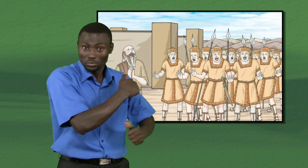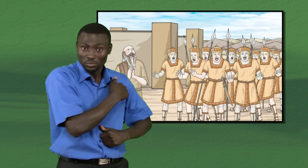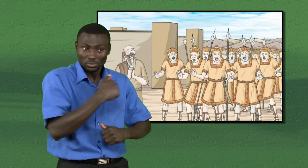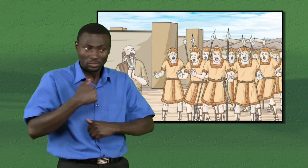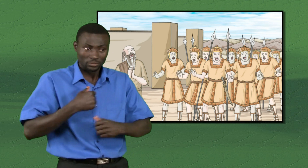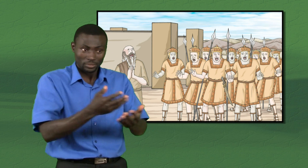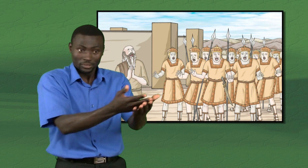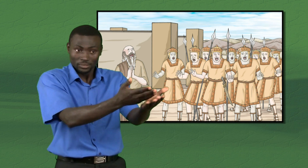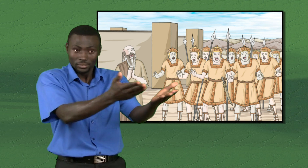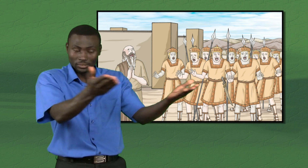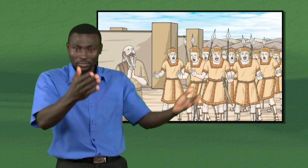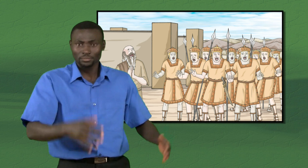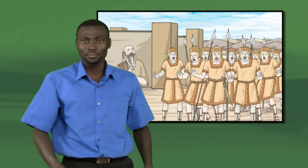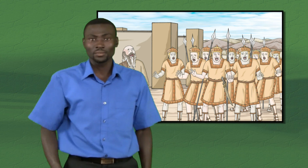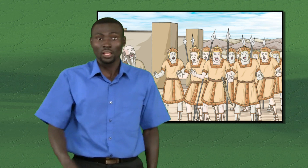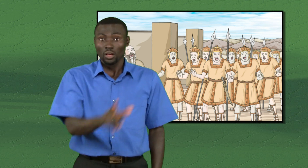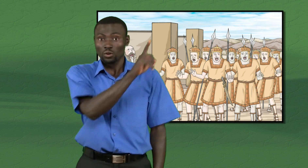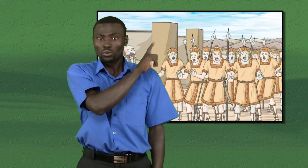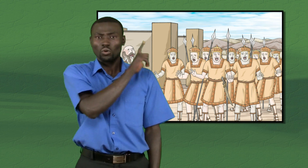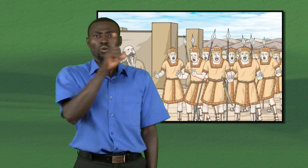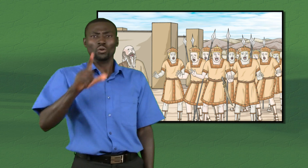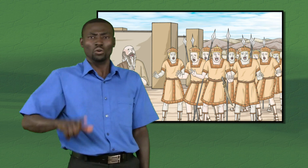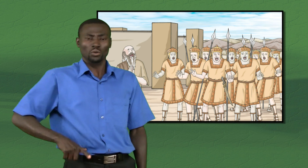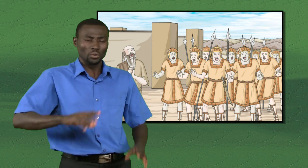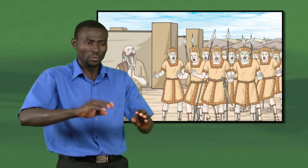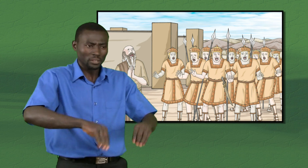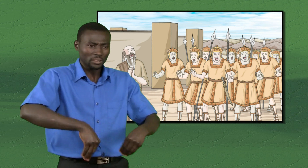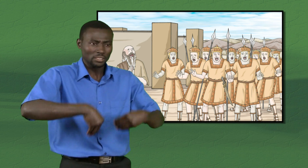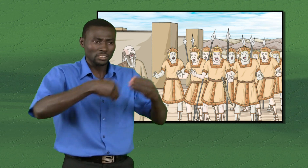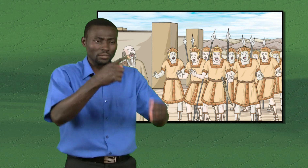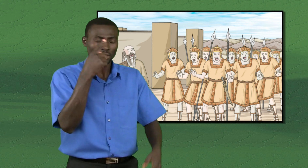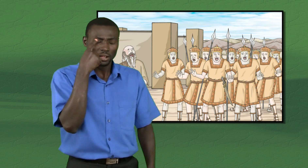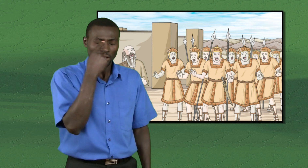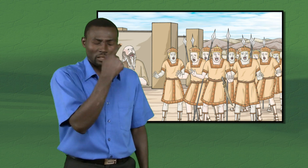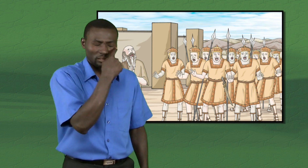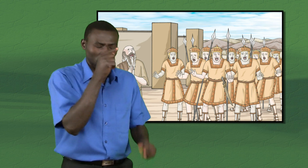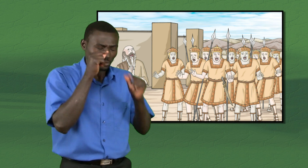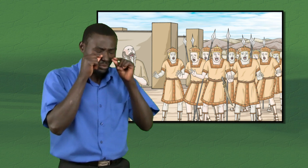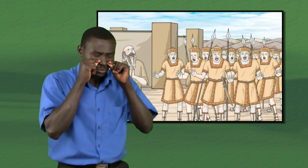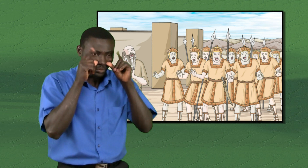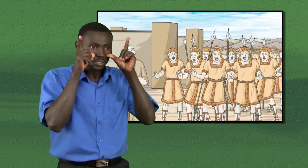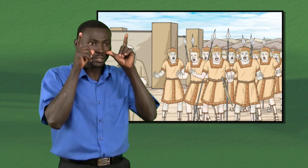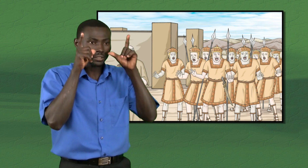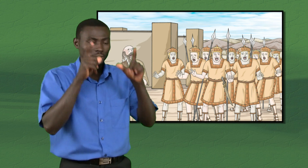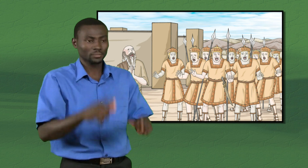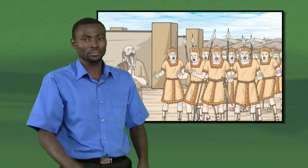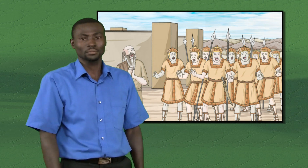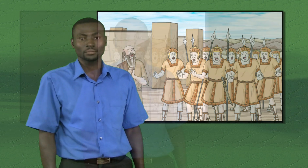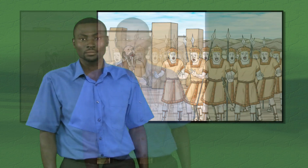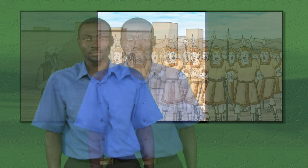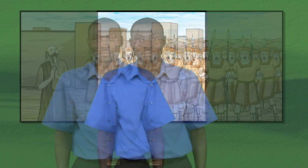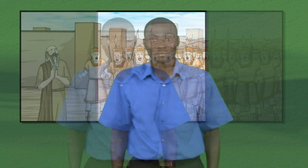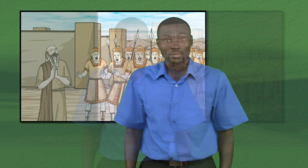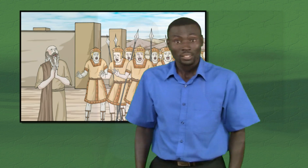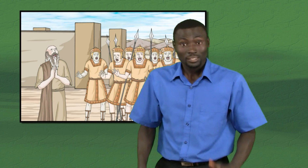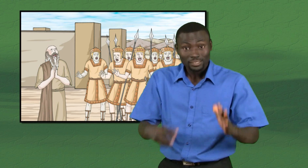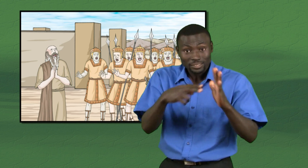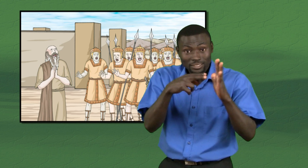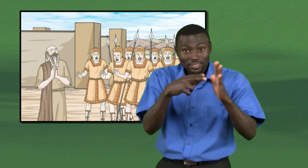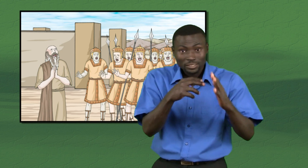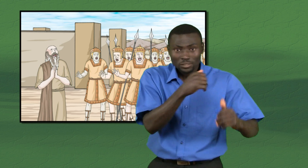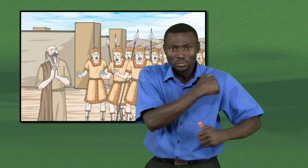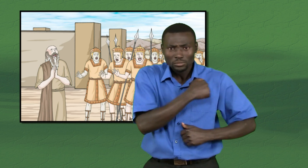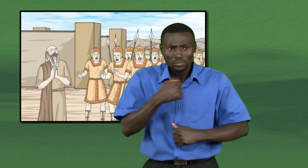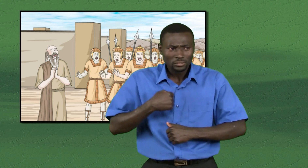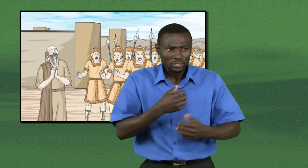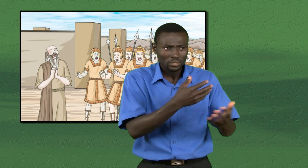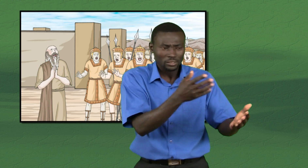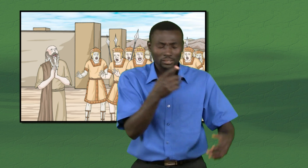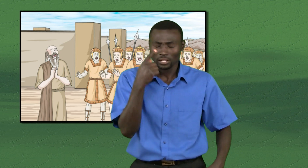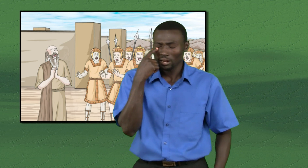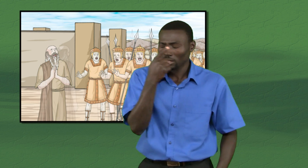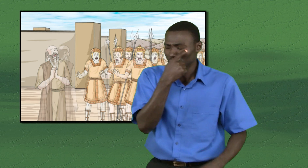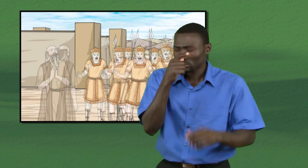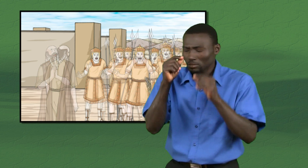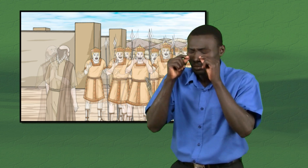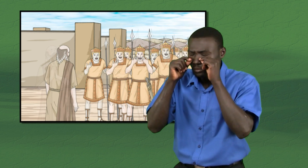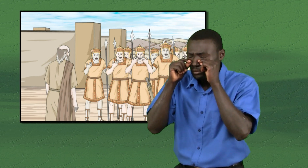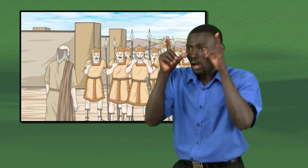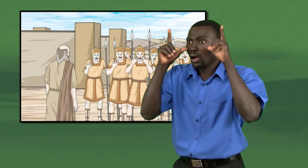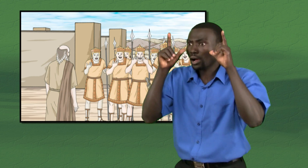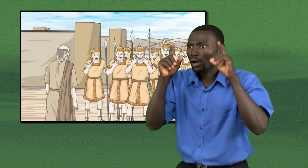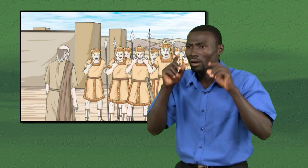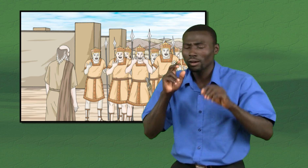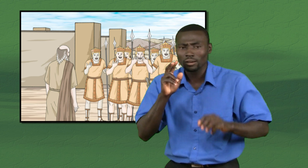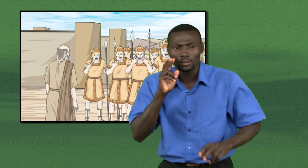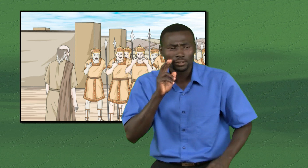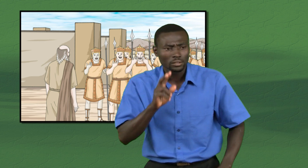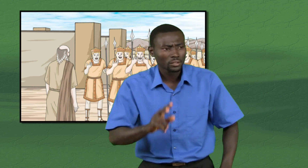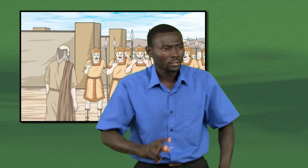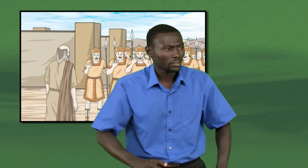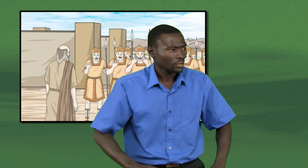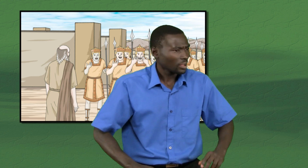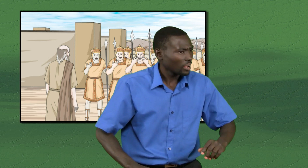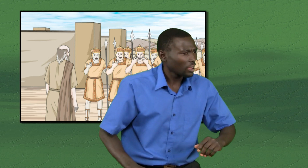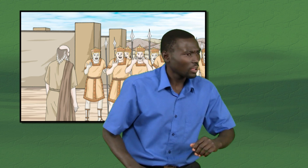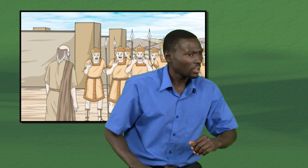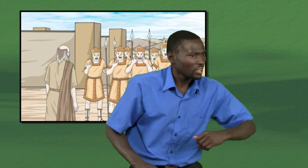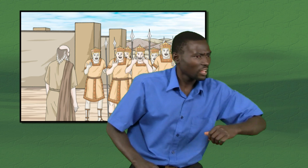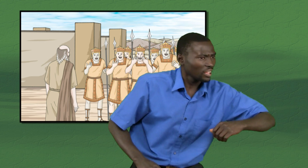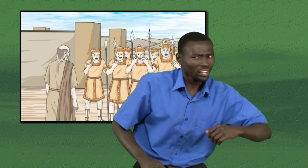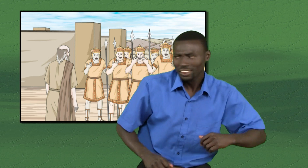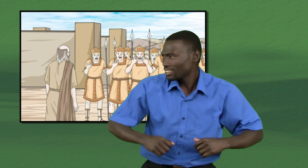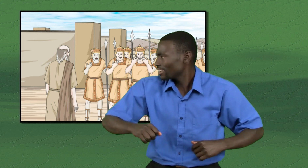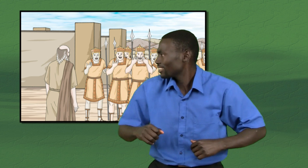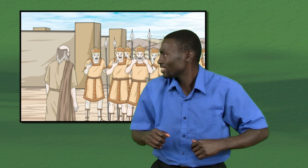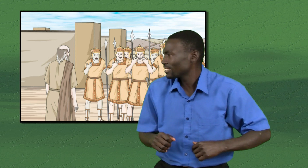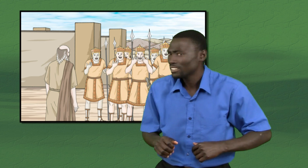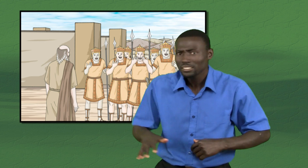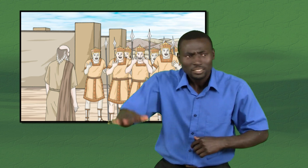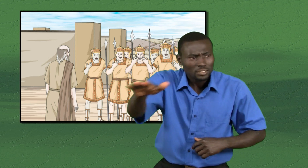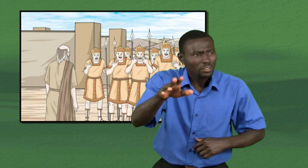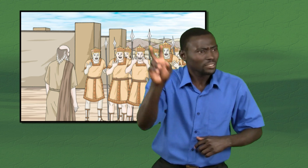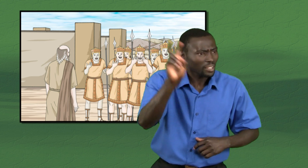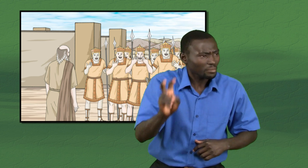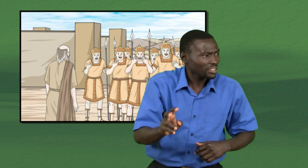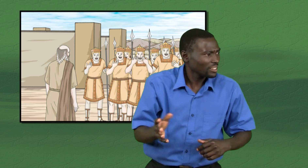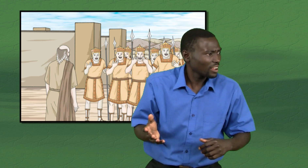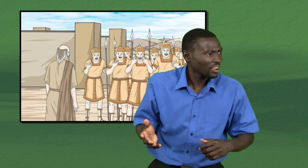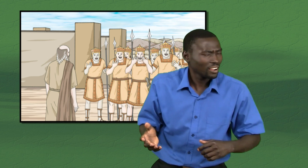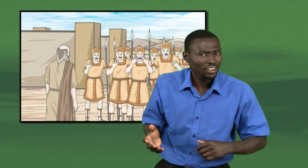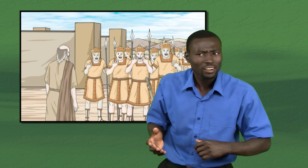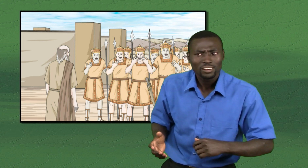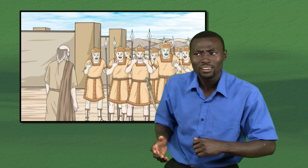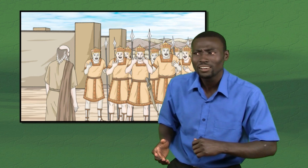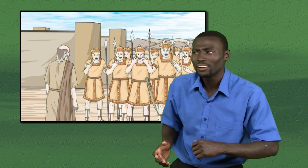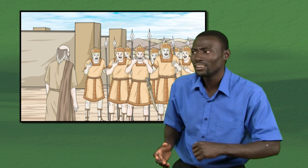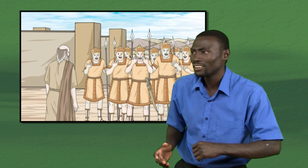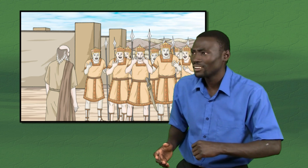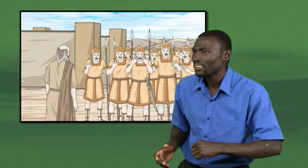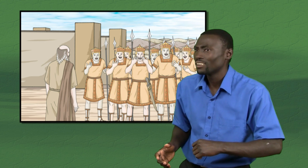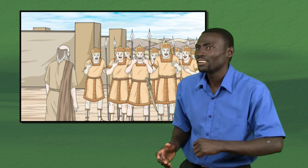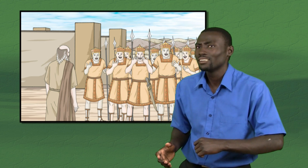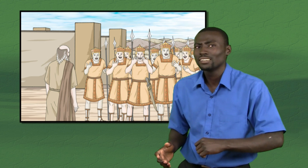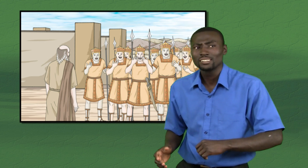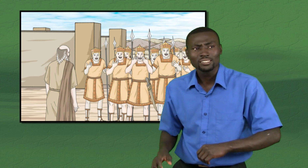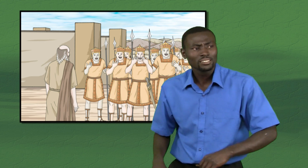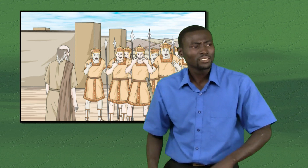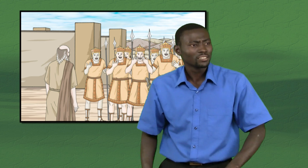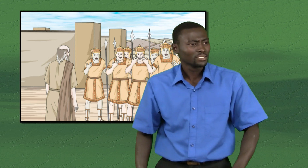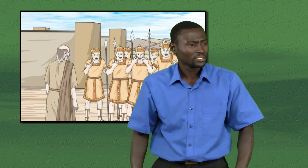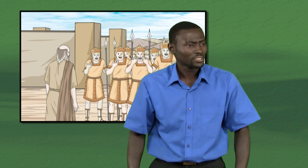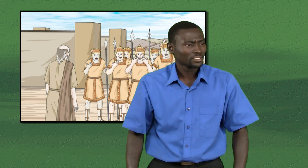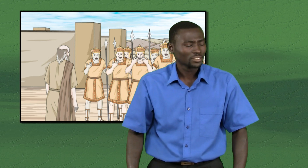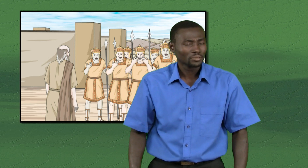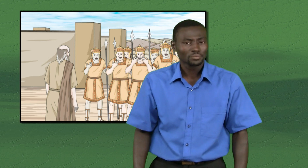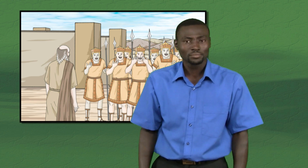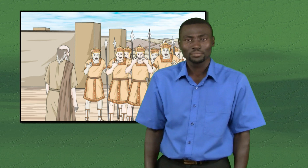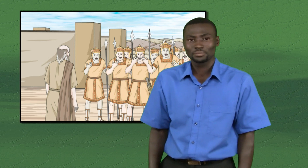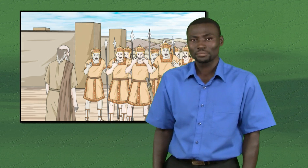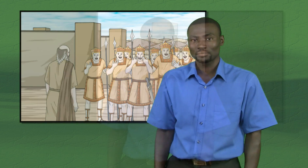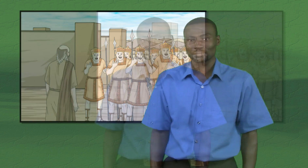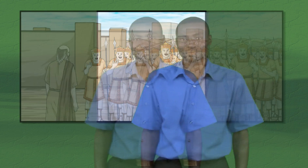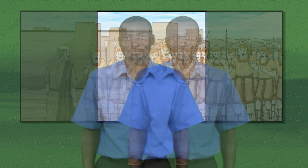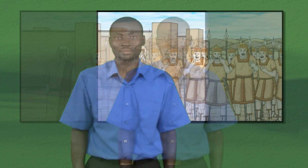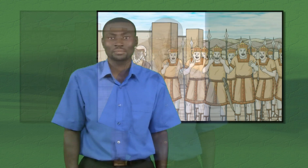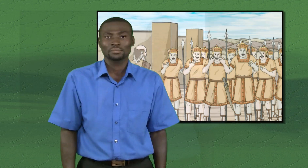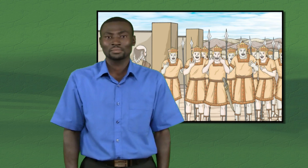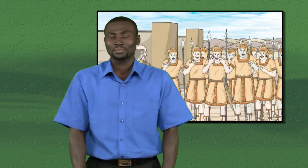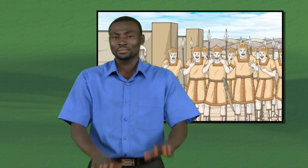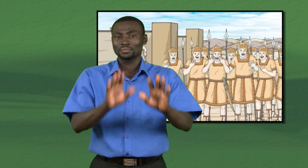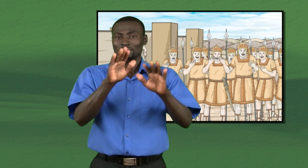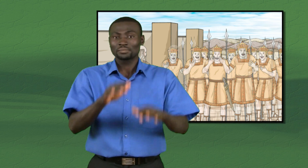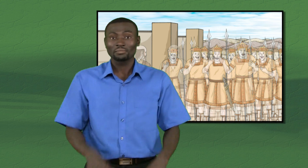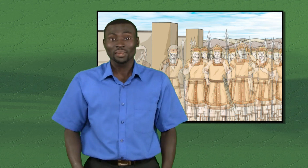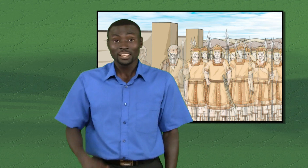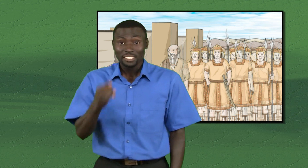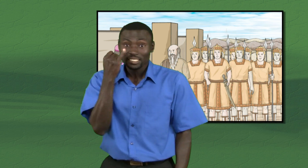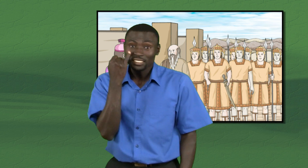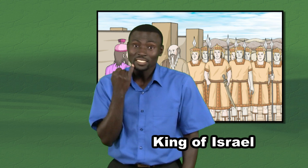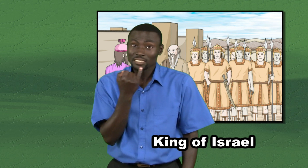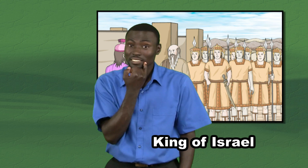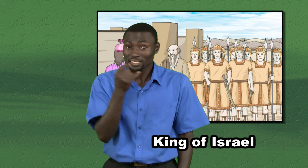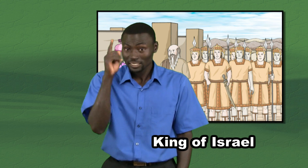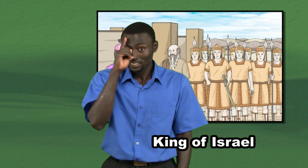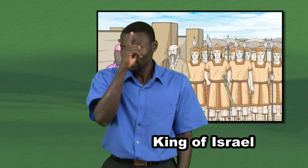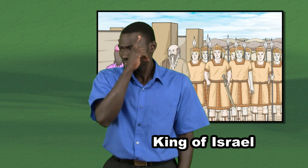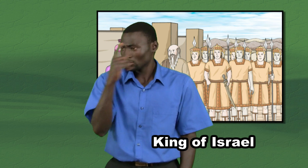Then the LORD opened their eyes, and they looked around and discovered that they were in Samaria.